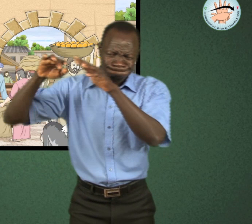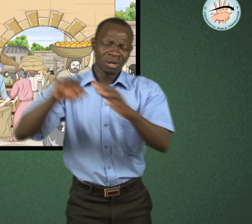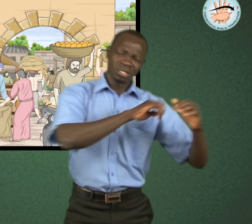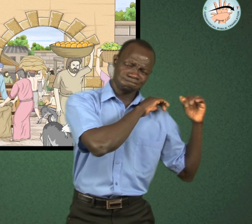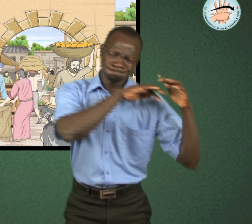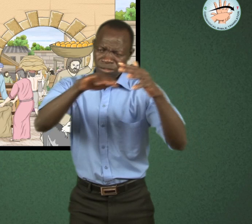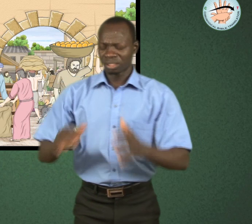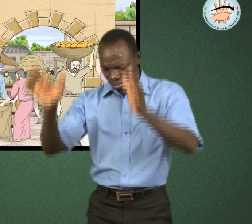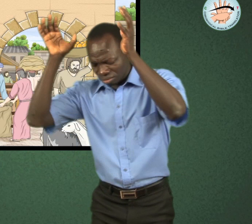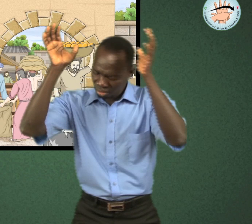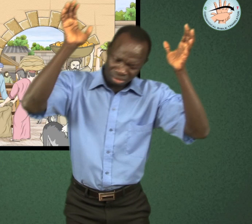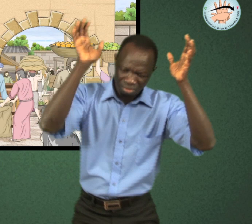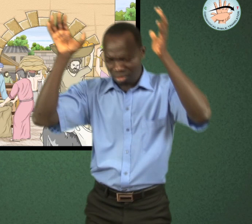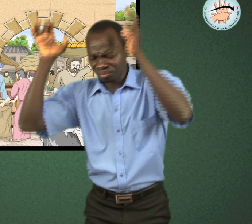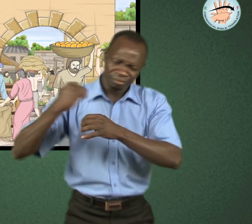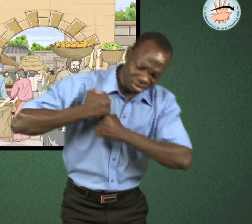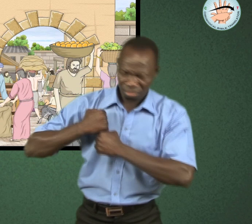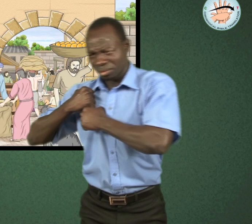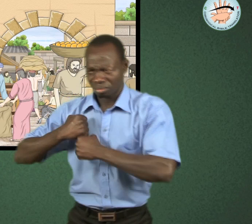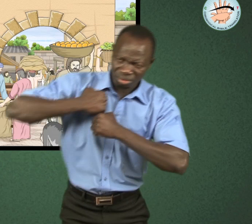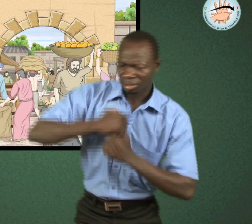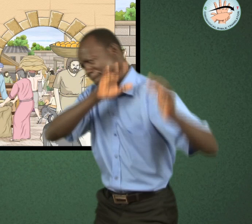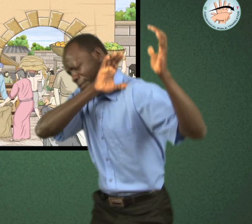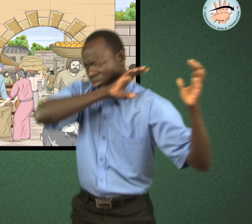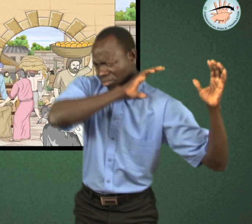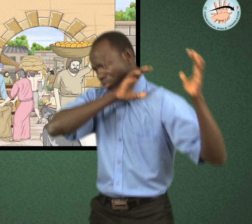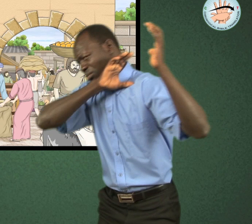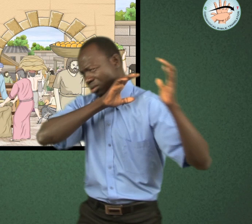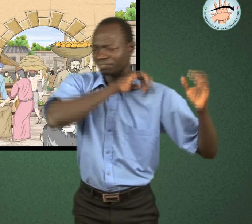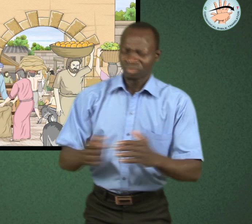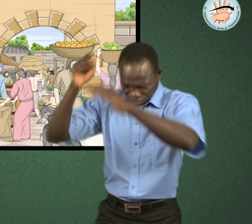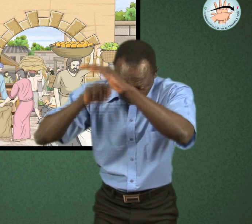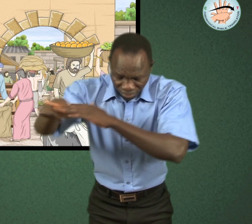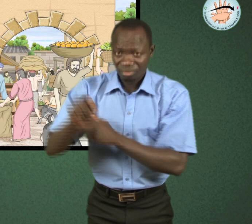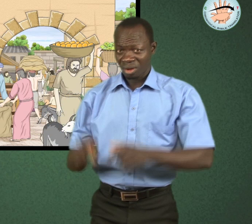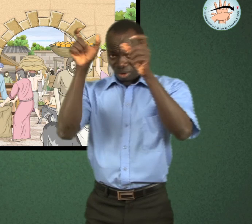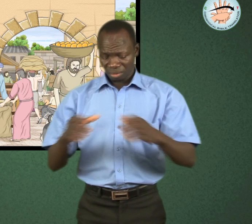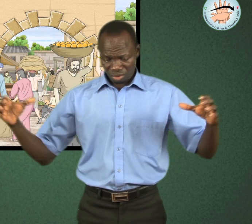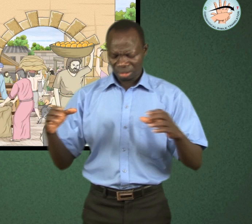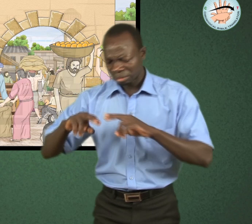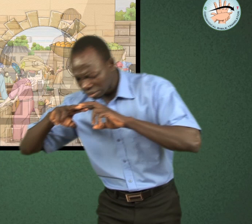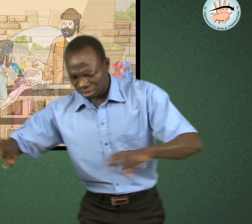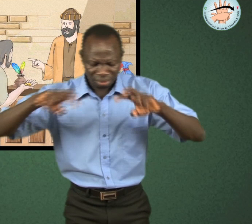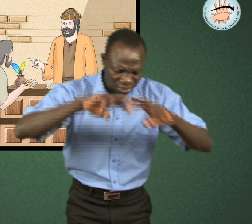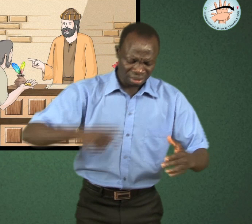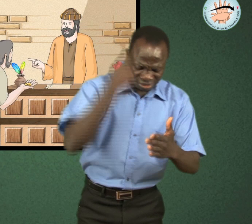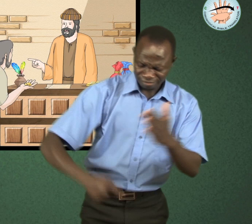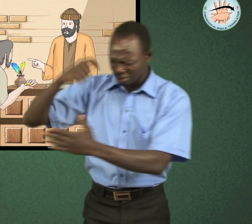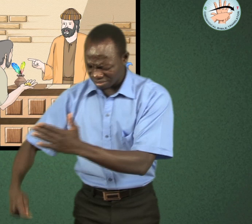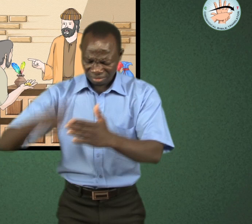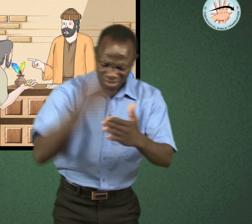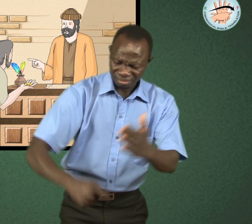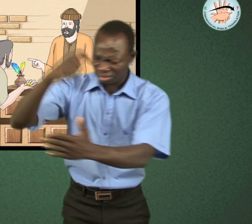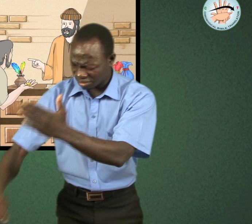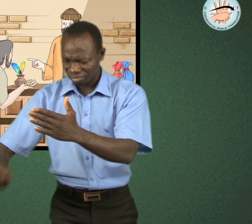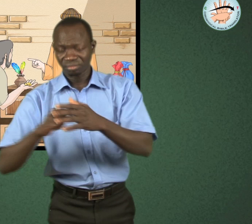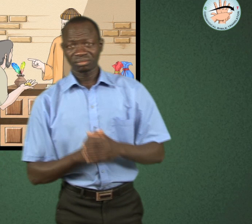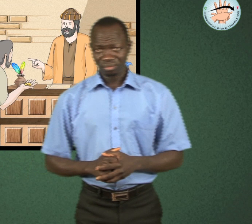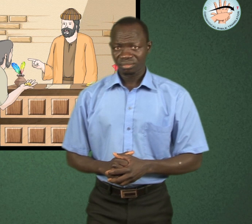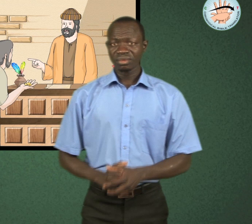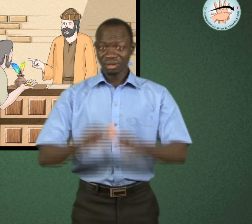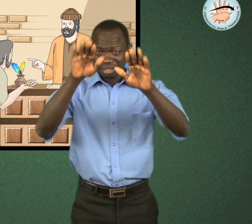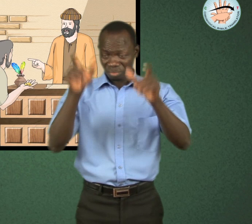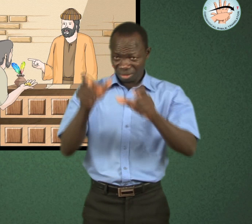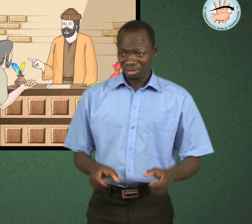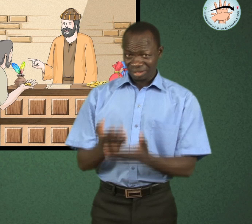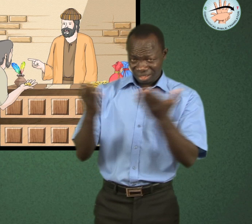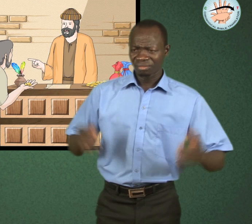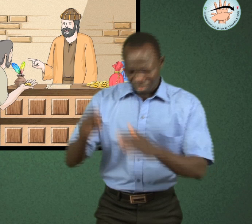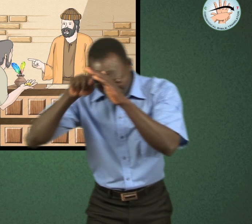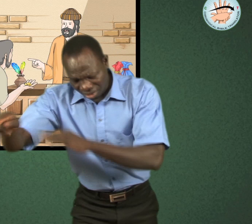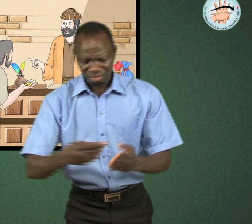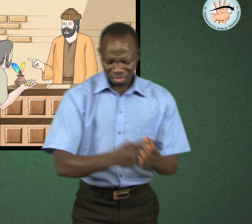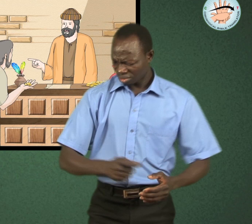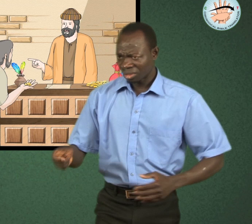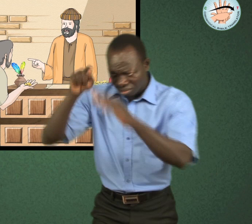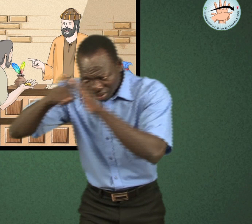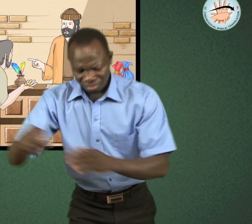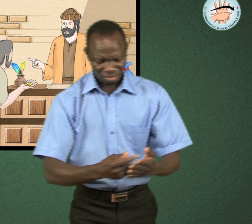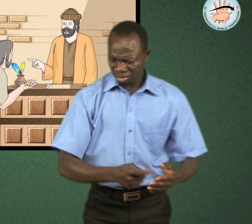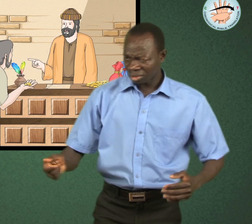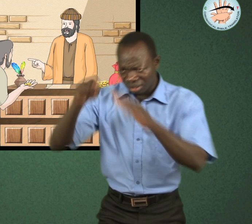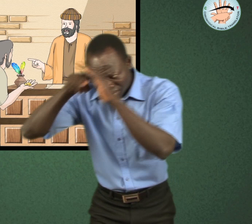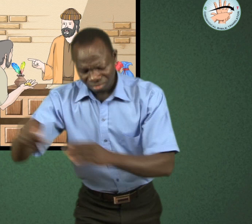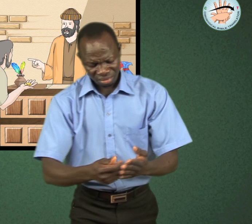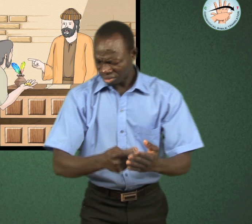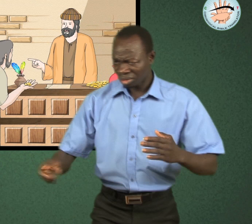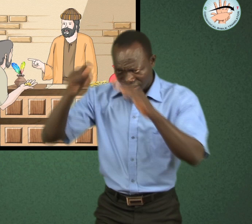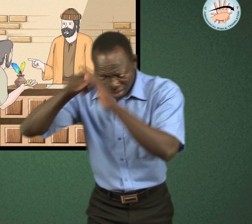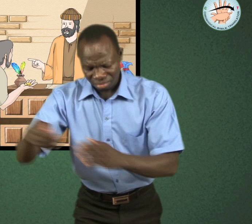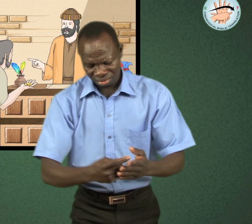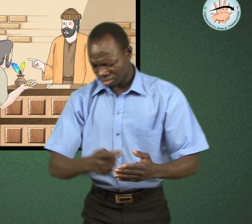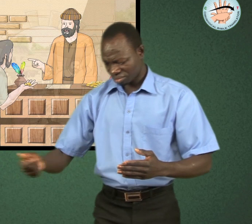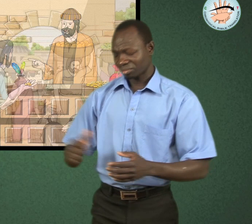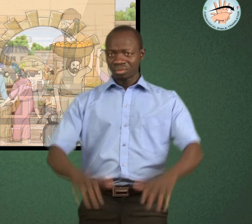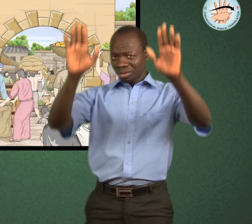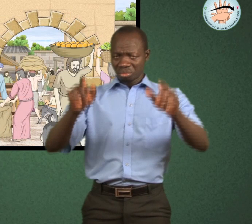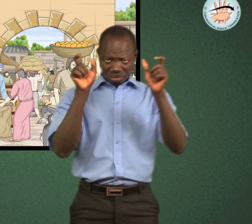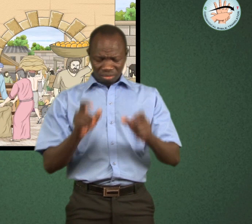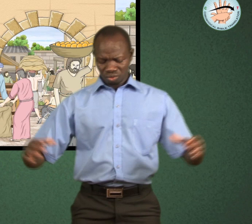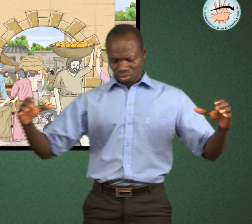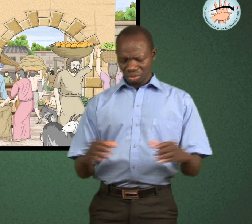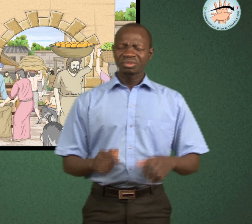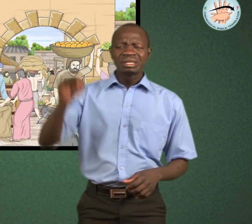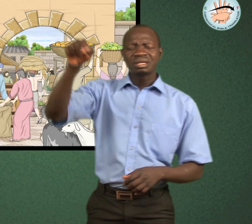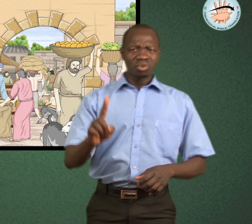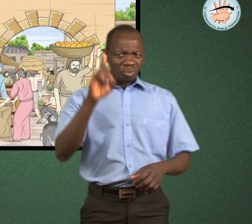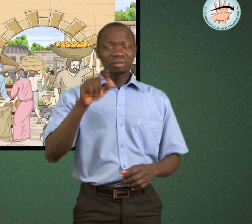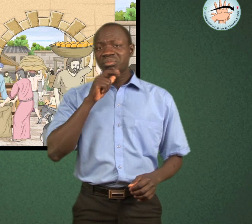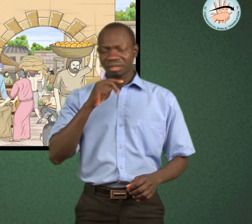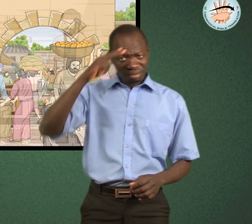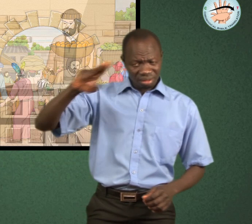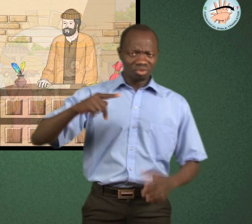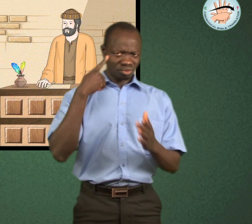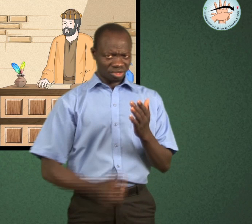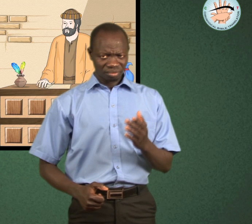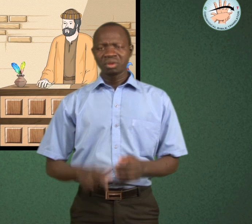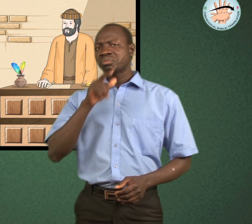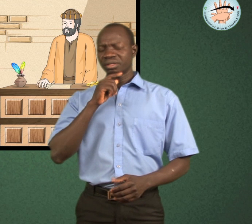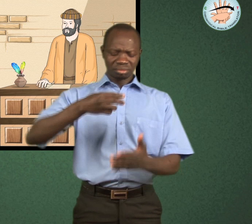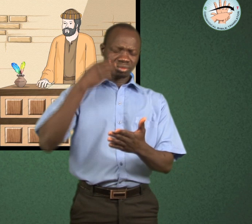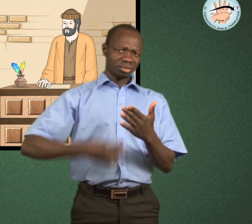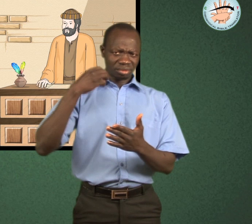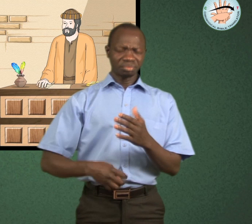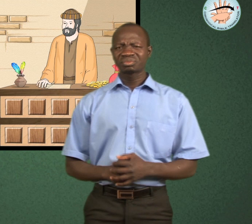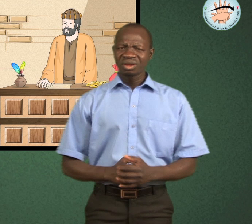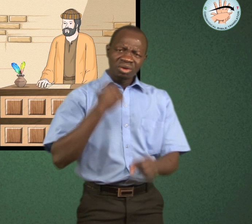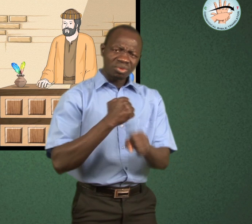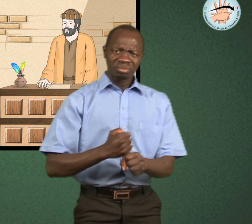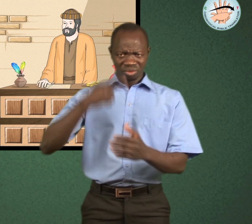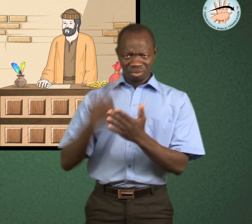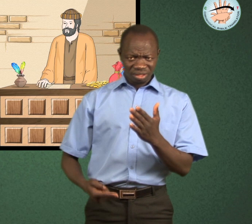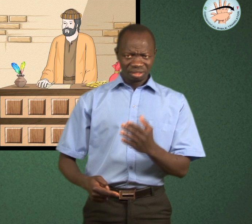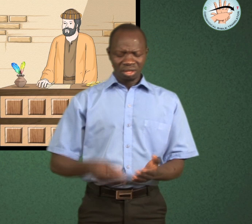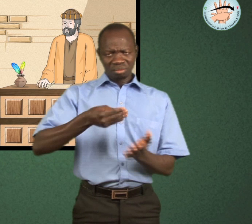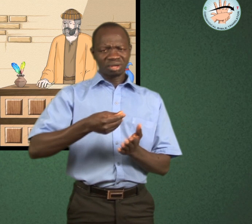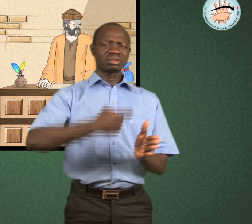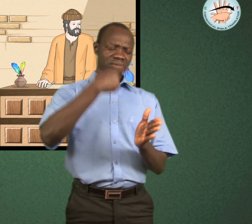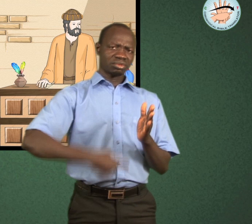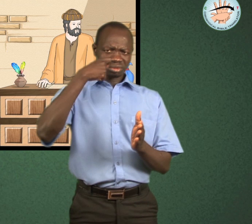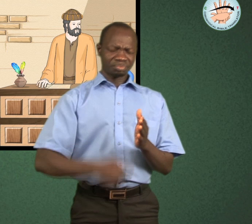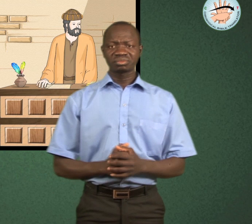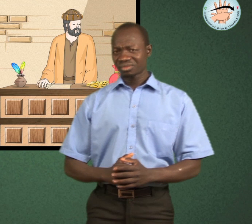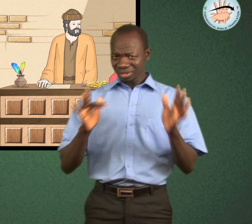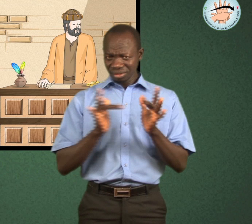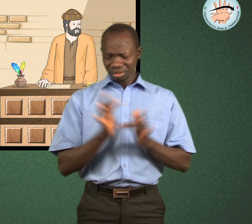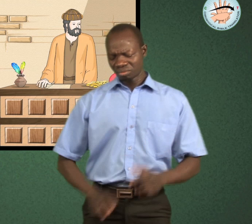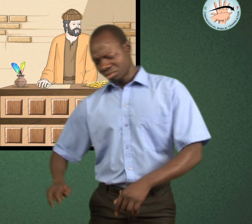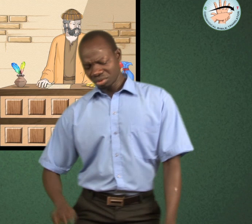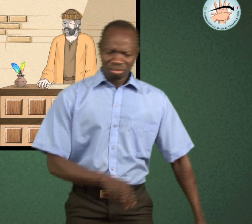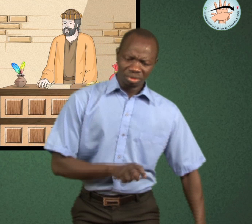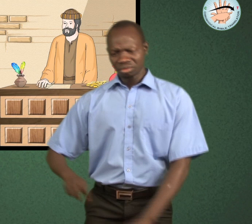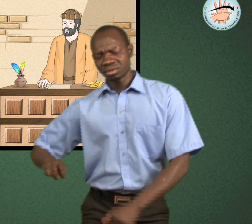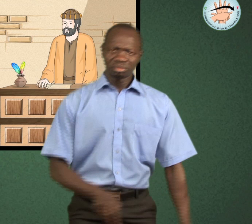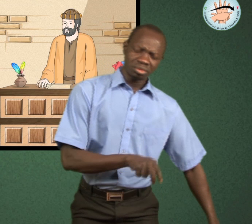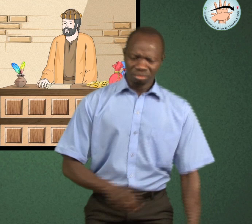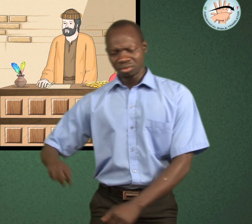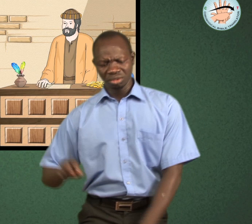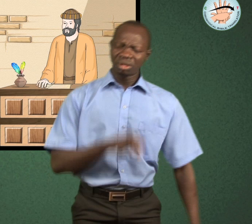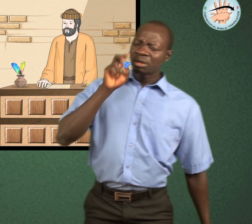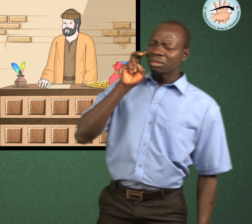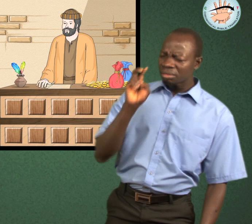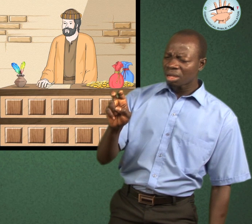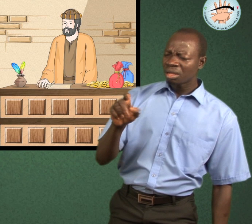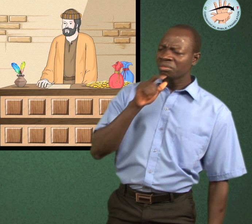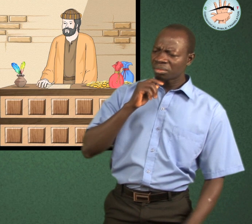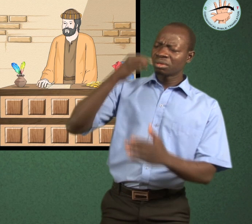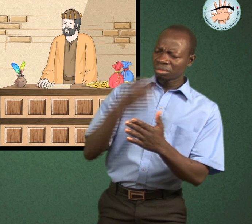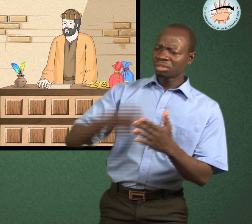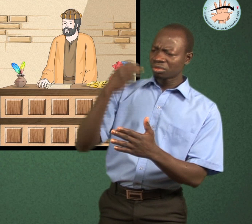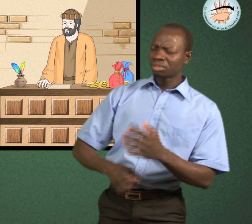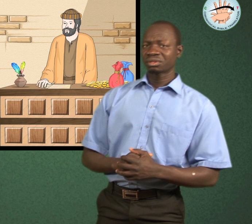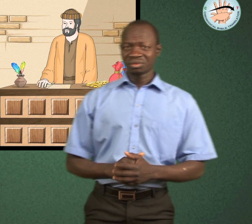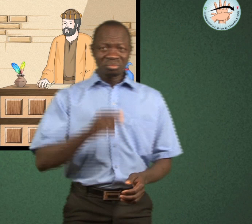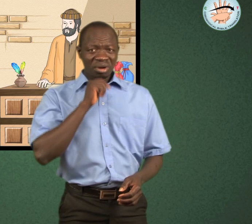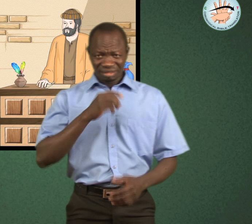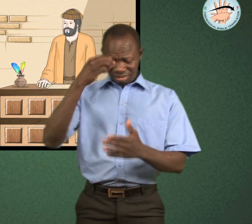As He was walking along, He saw Levi son of Alphaeus sitting at the tax booth.